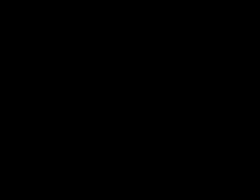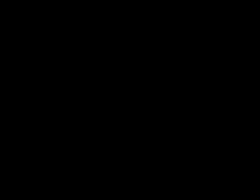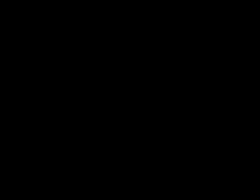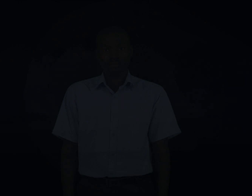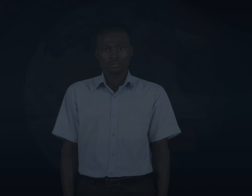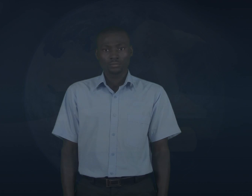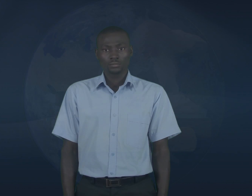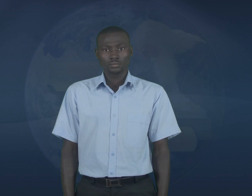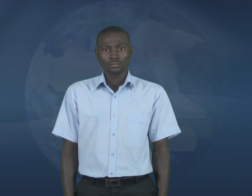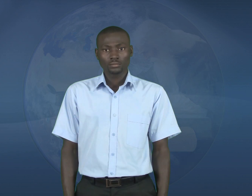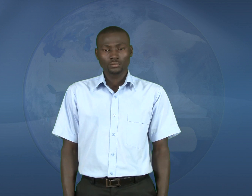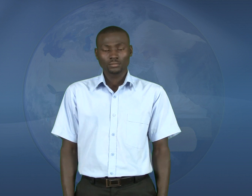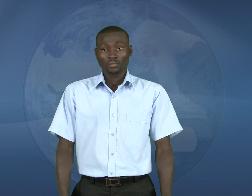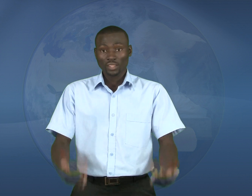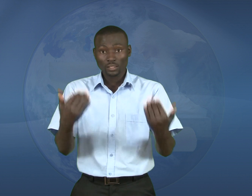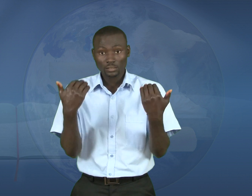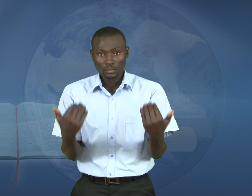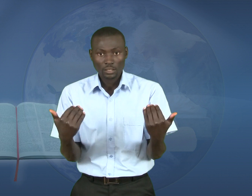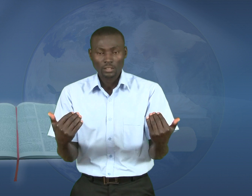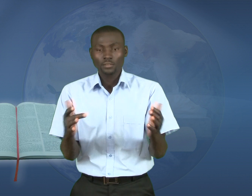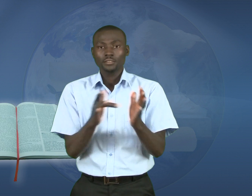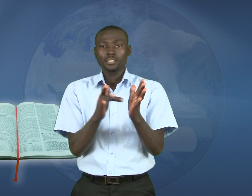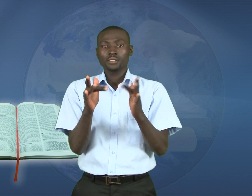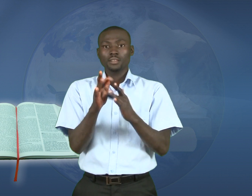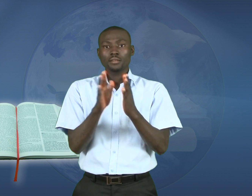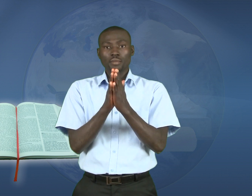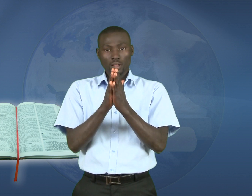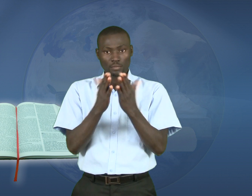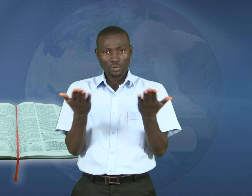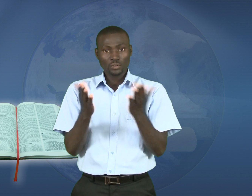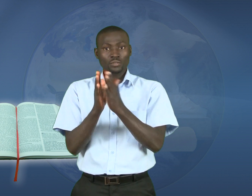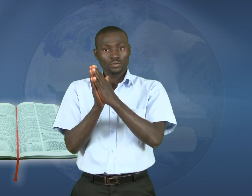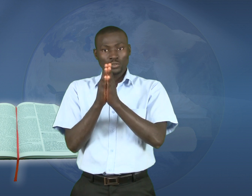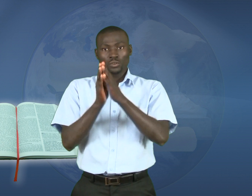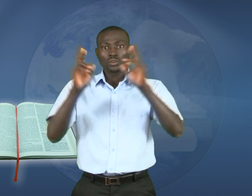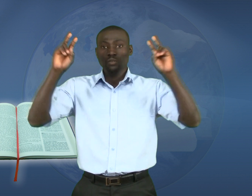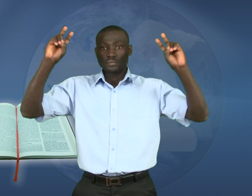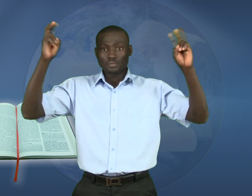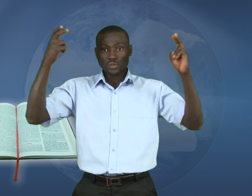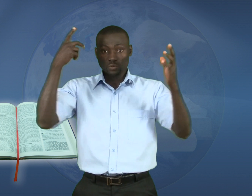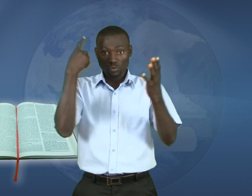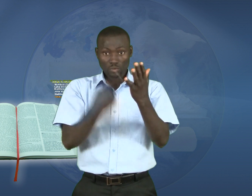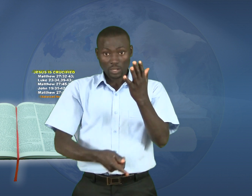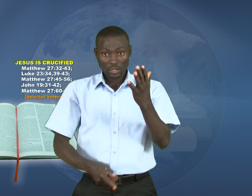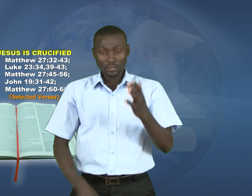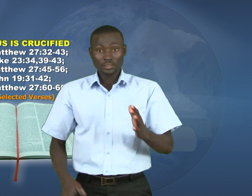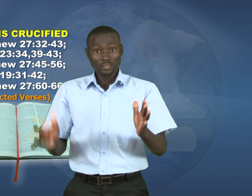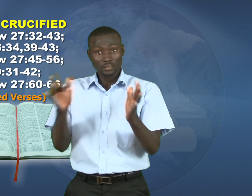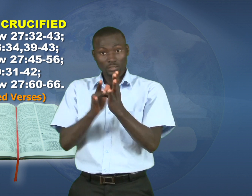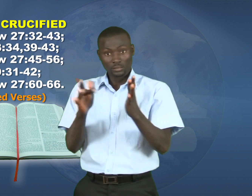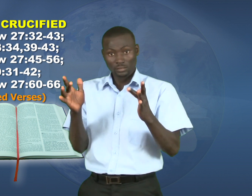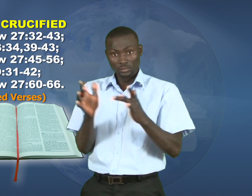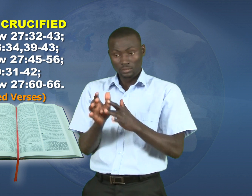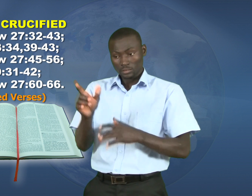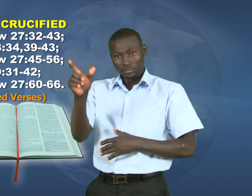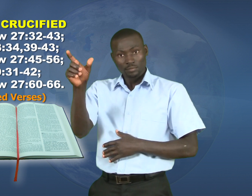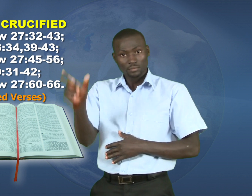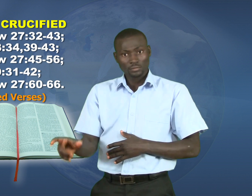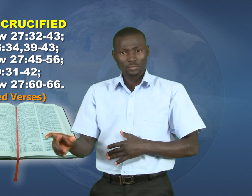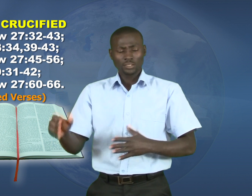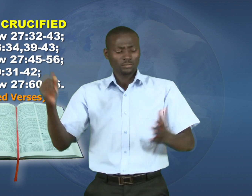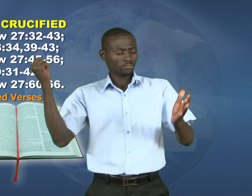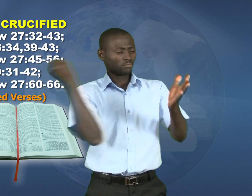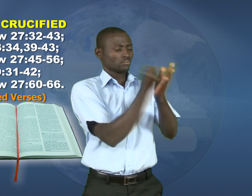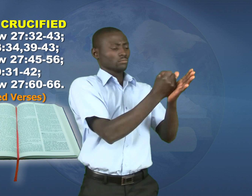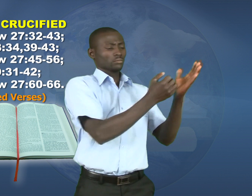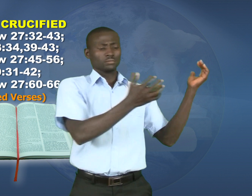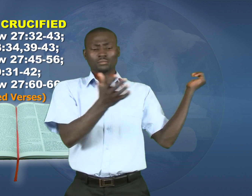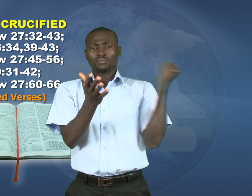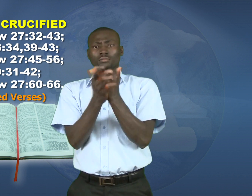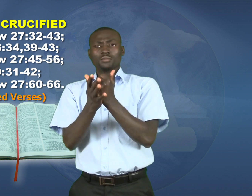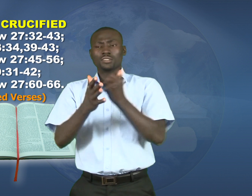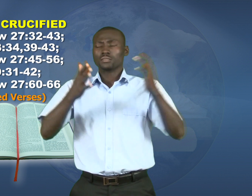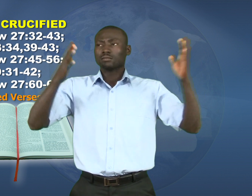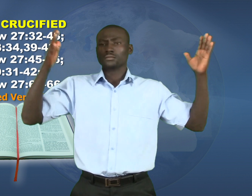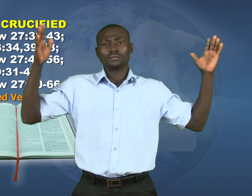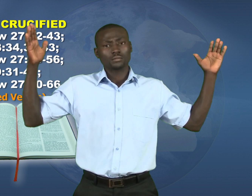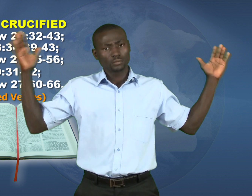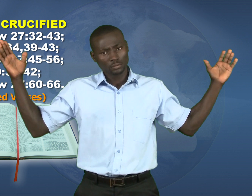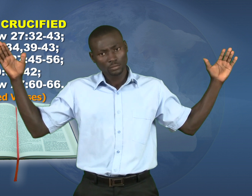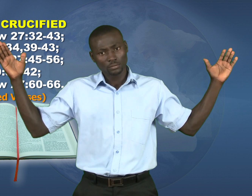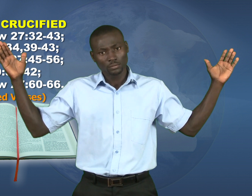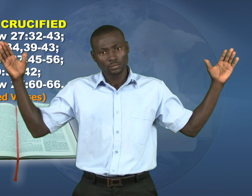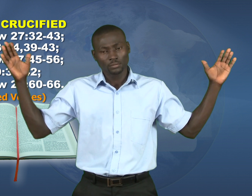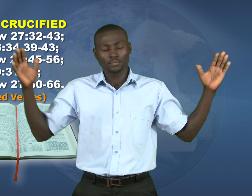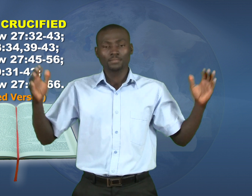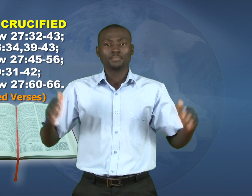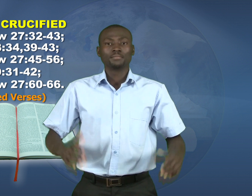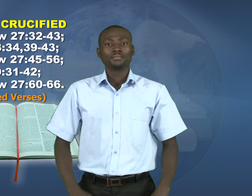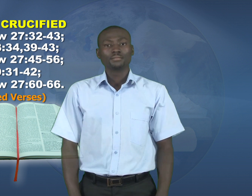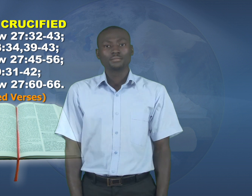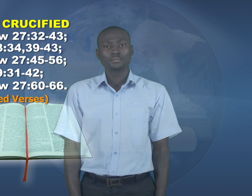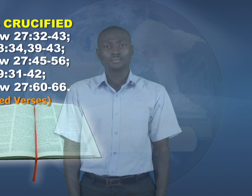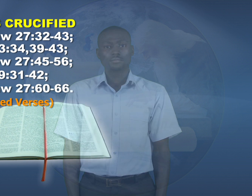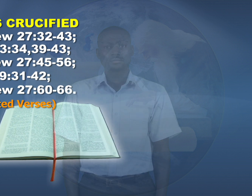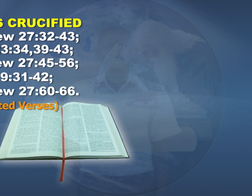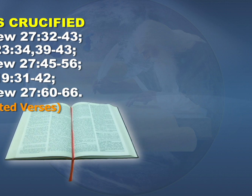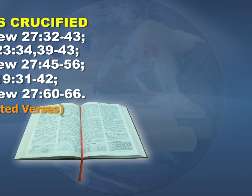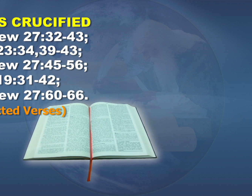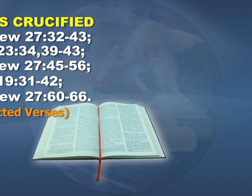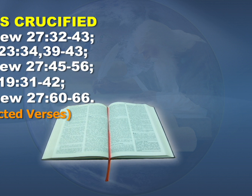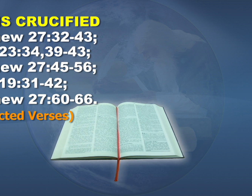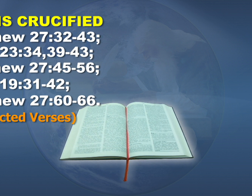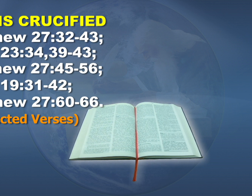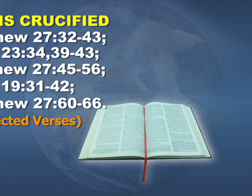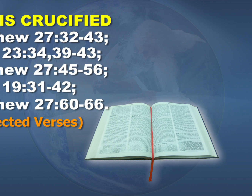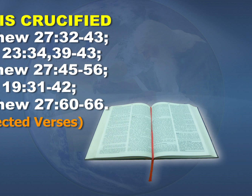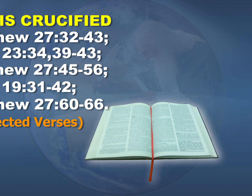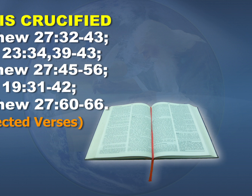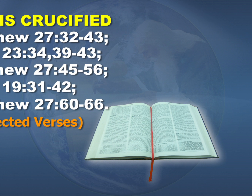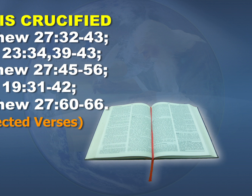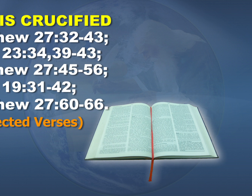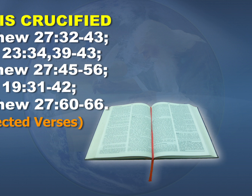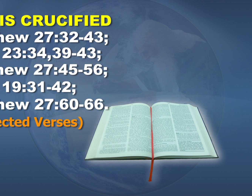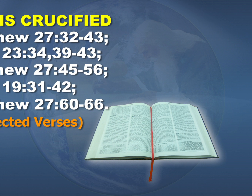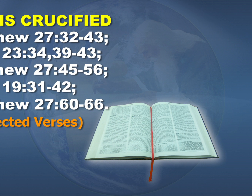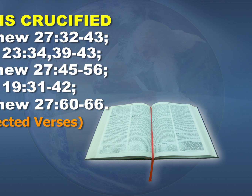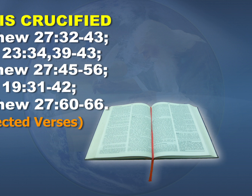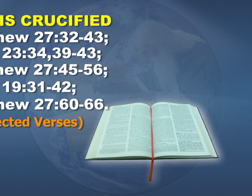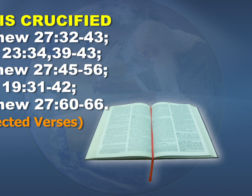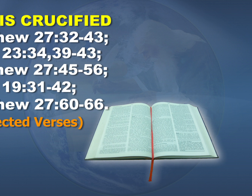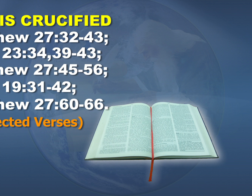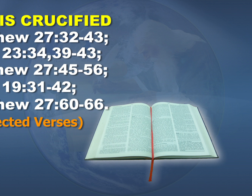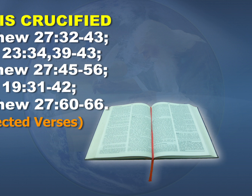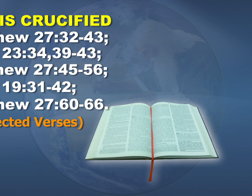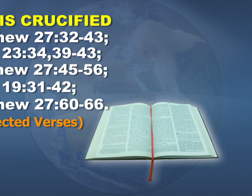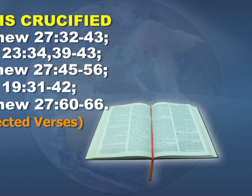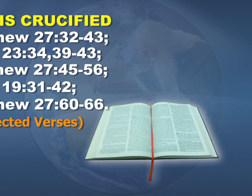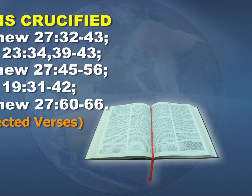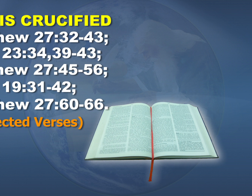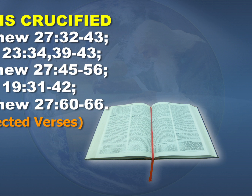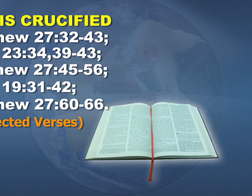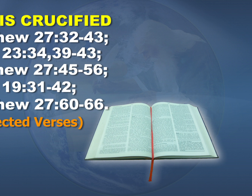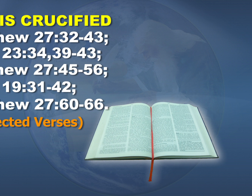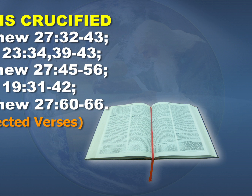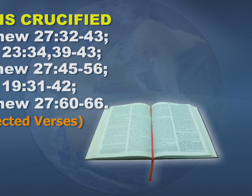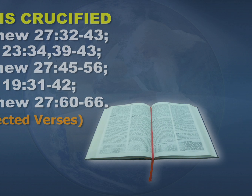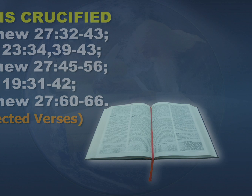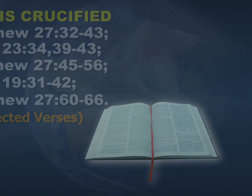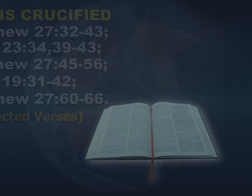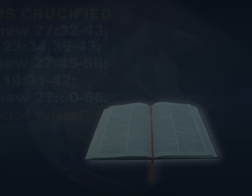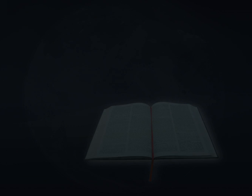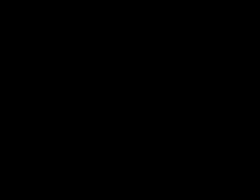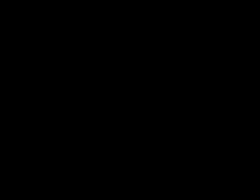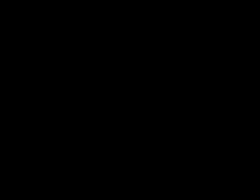Jesus is crucified